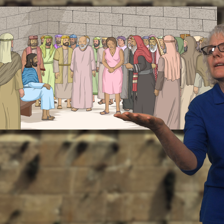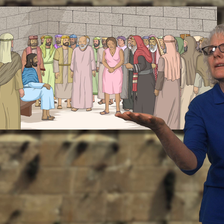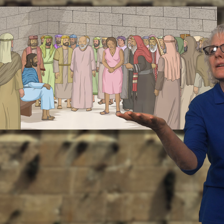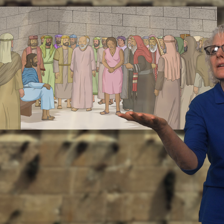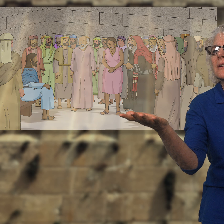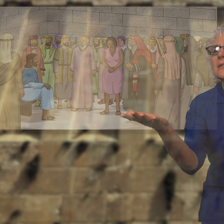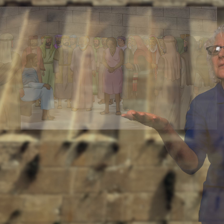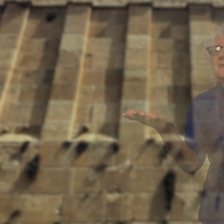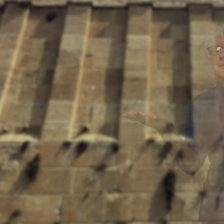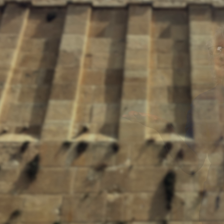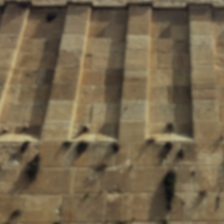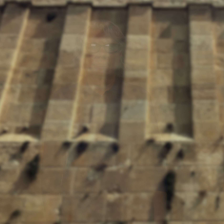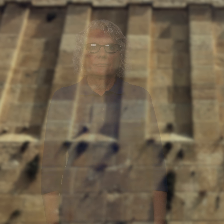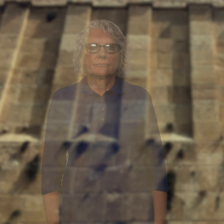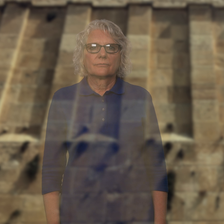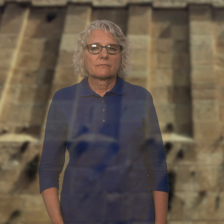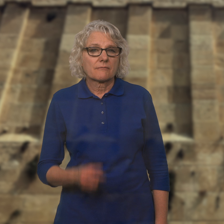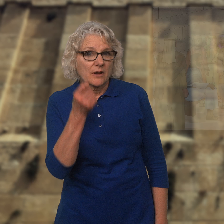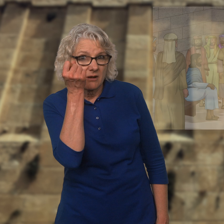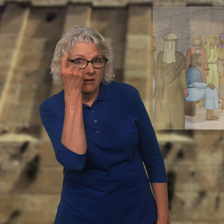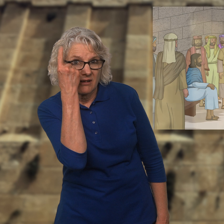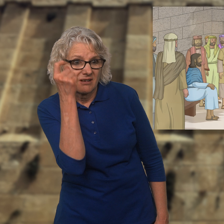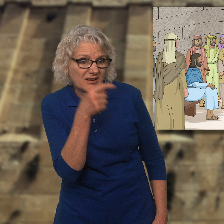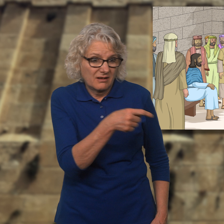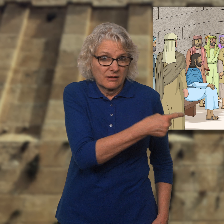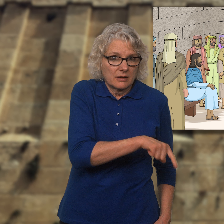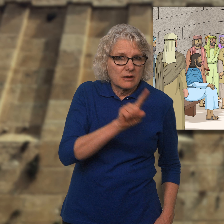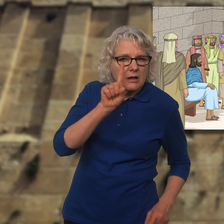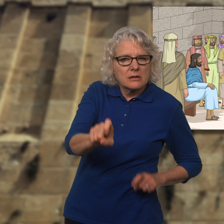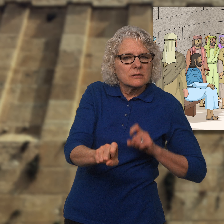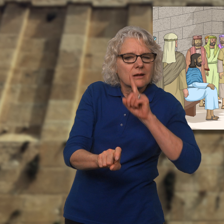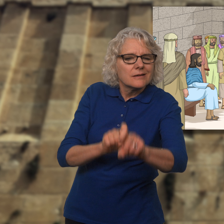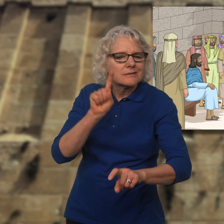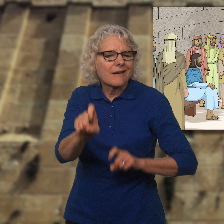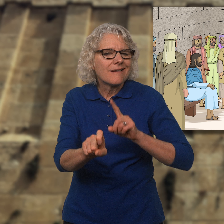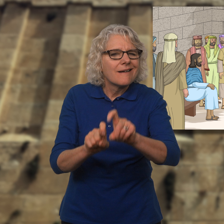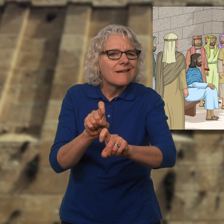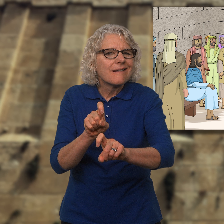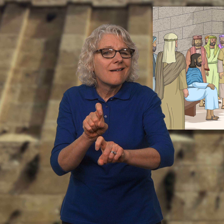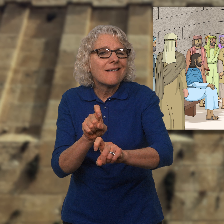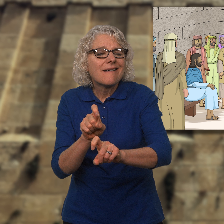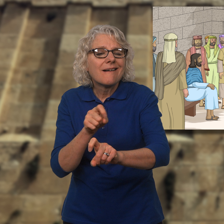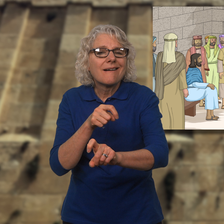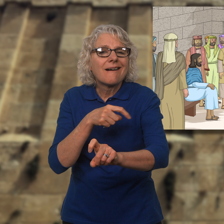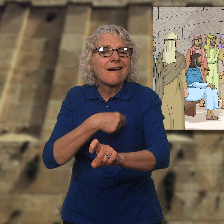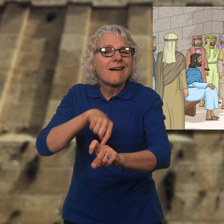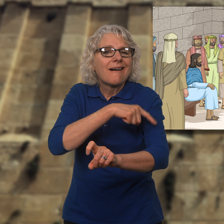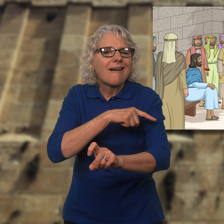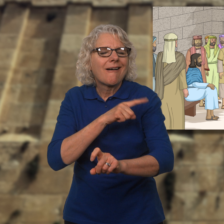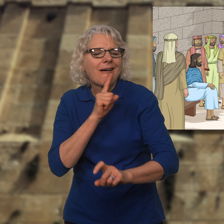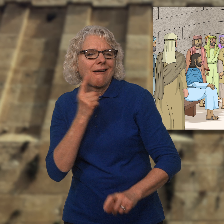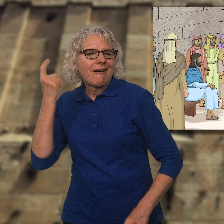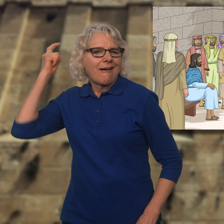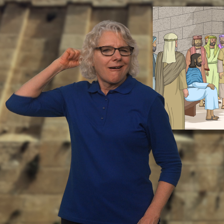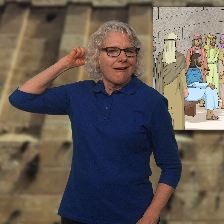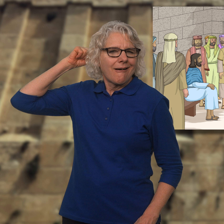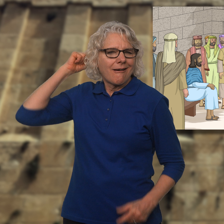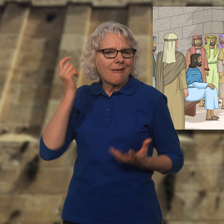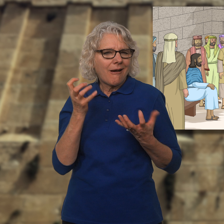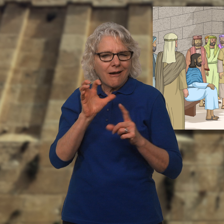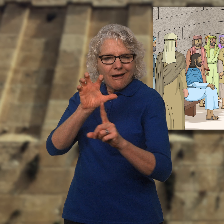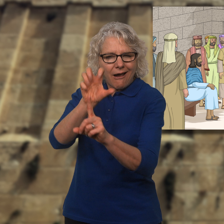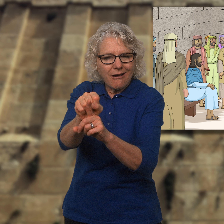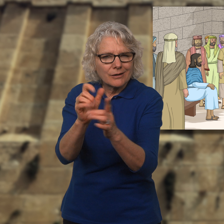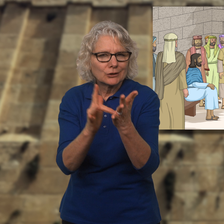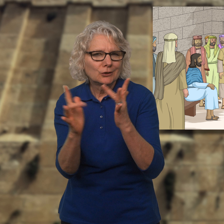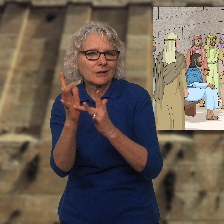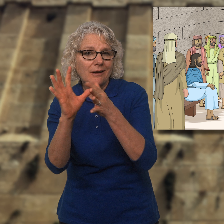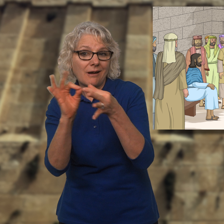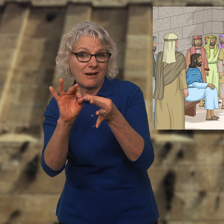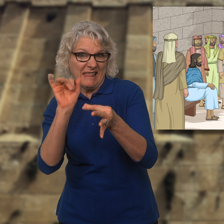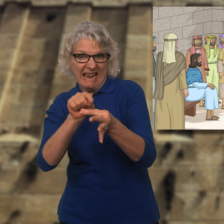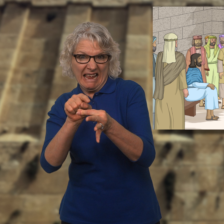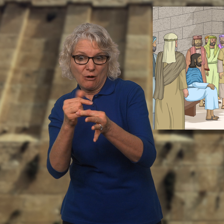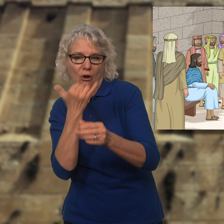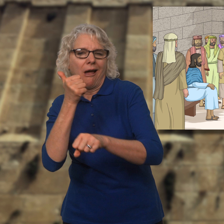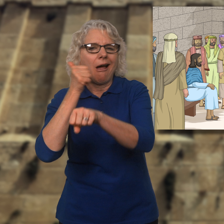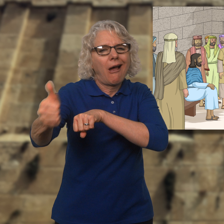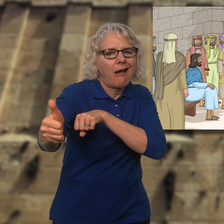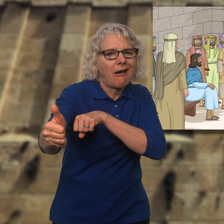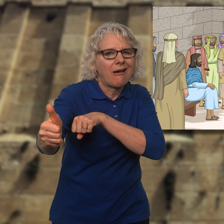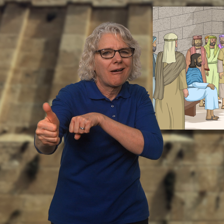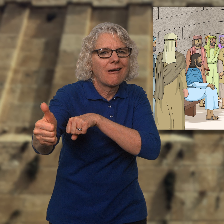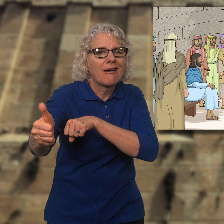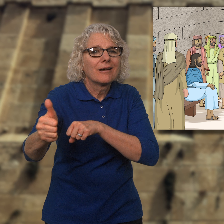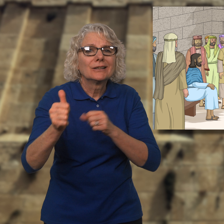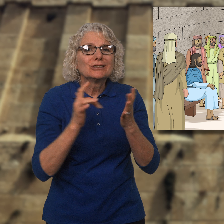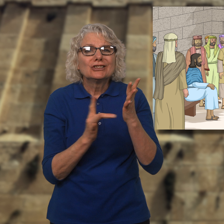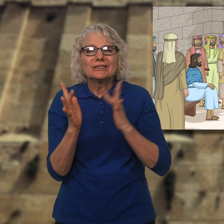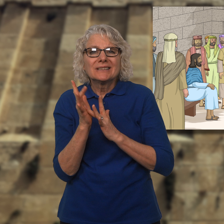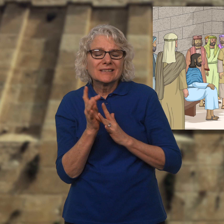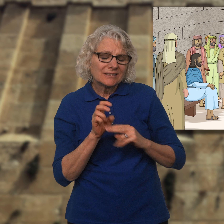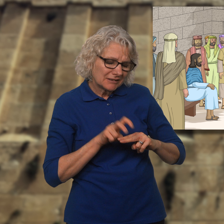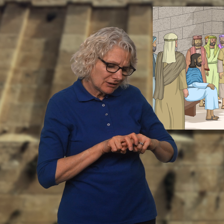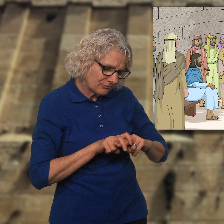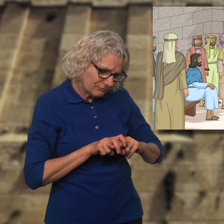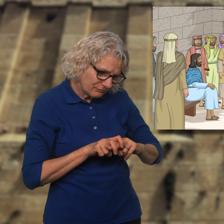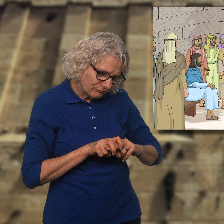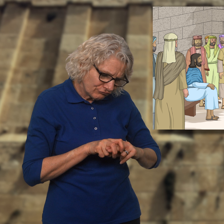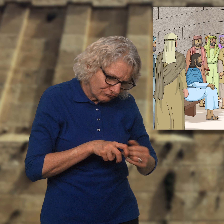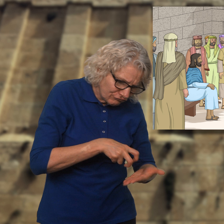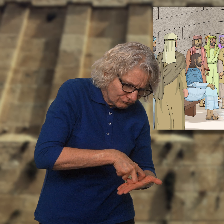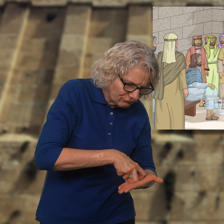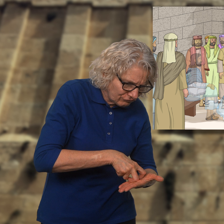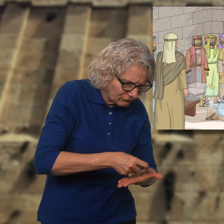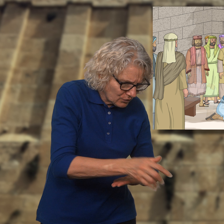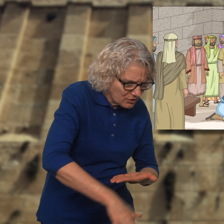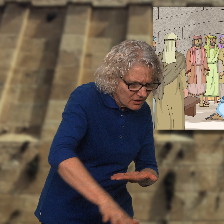They said this to test Him, in order to have a basis for accusing Him.